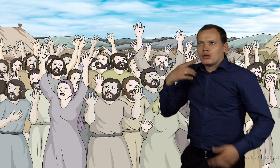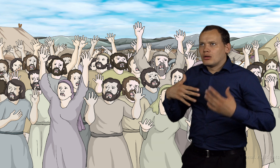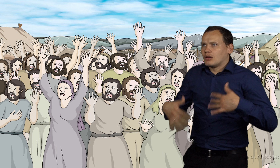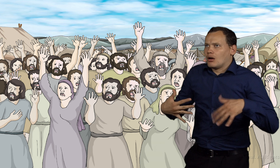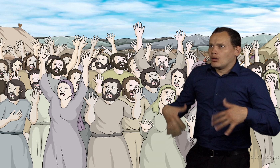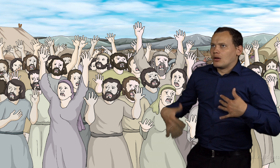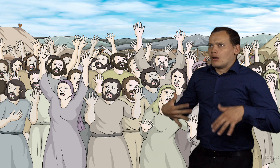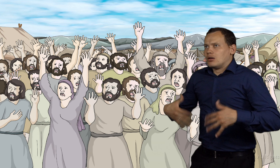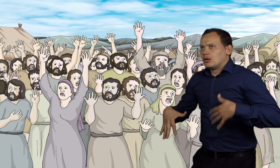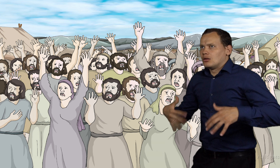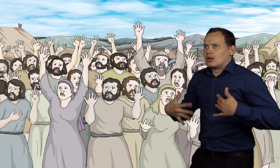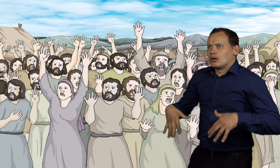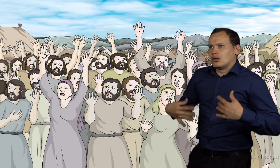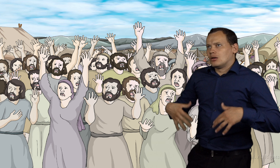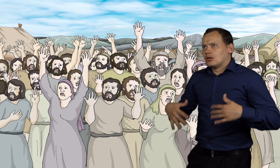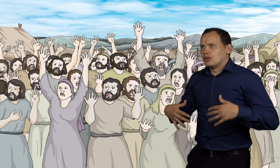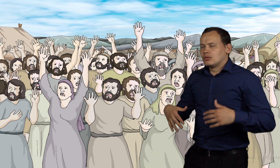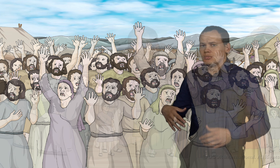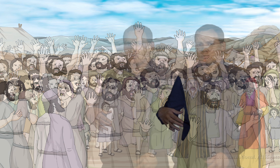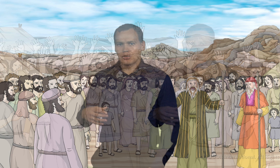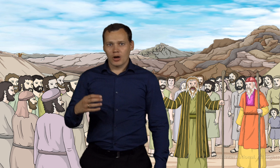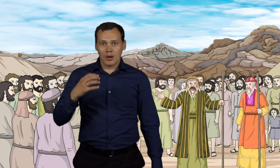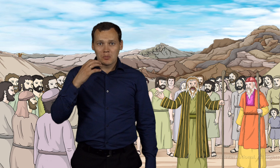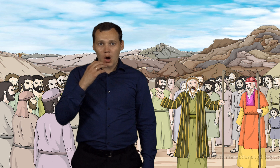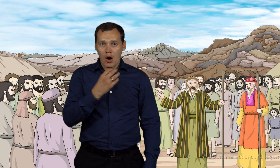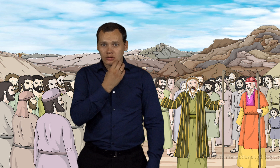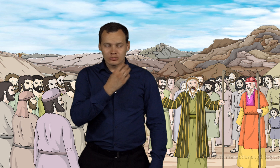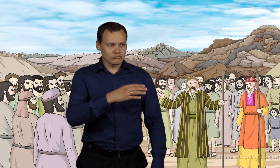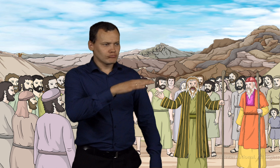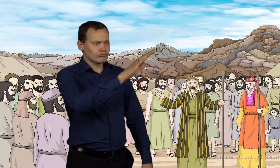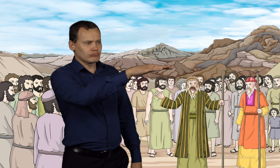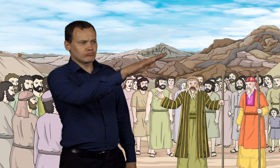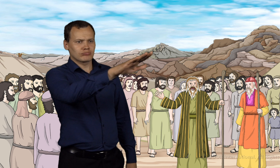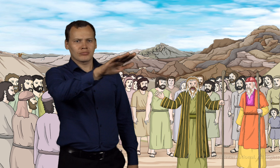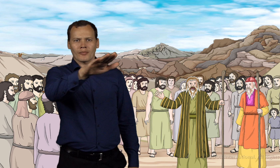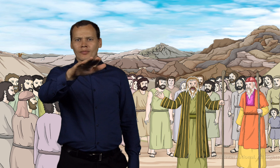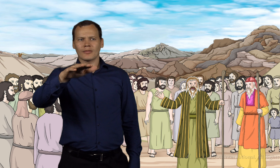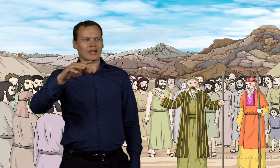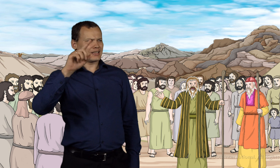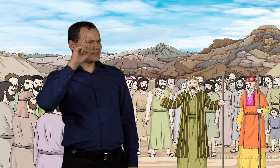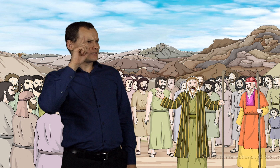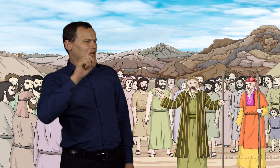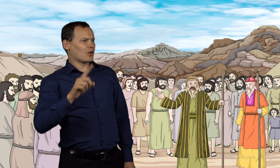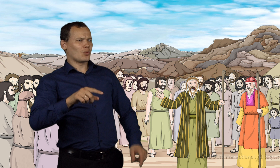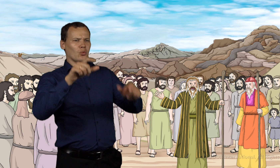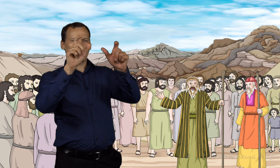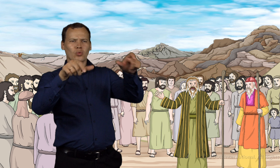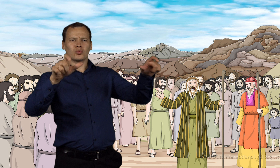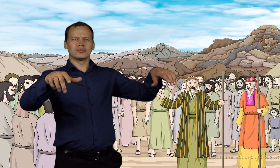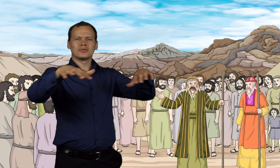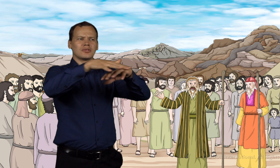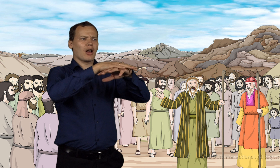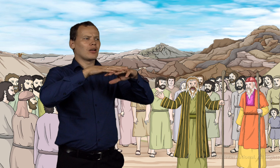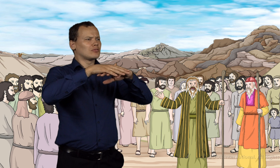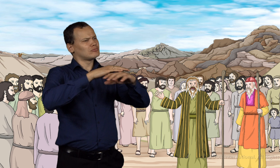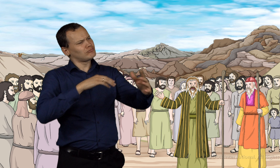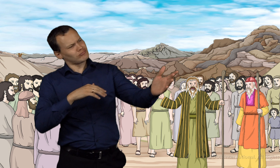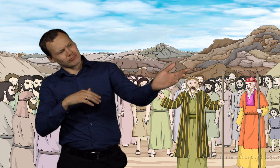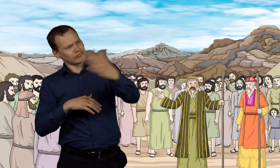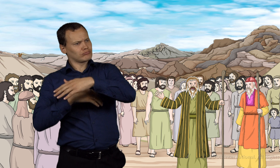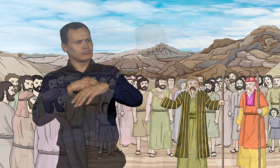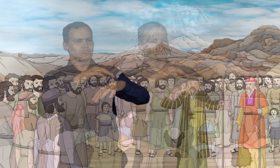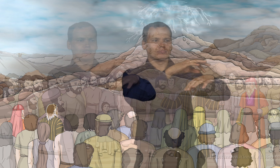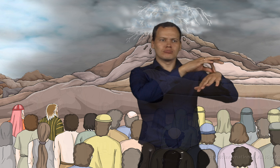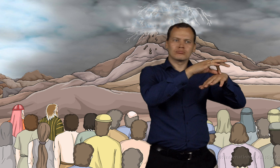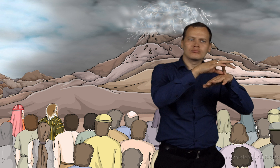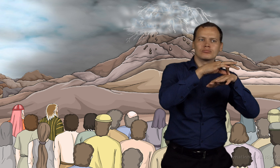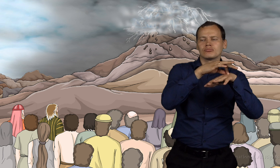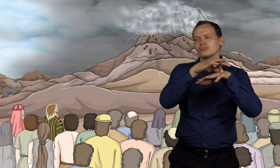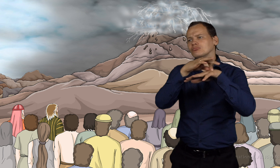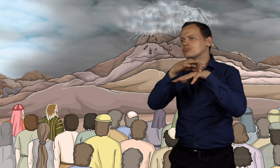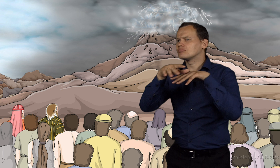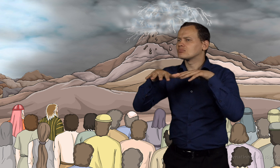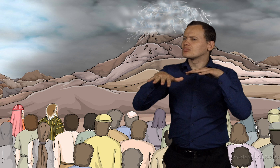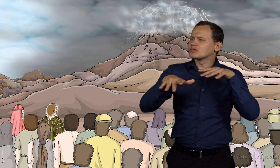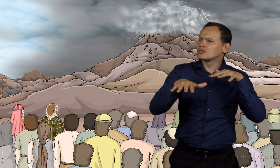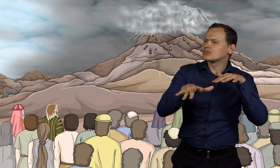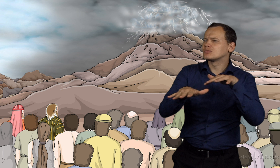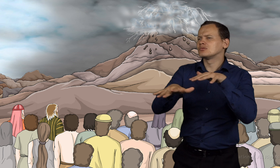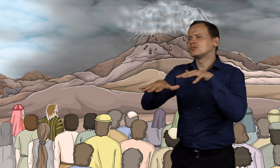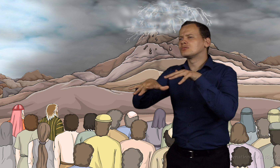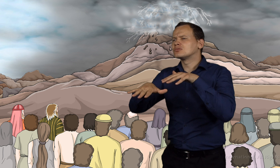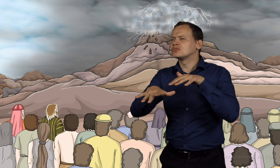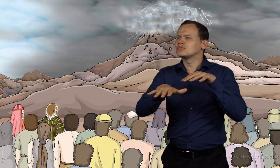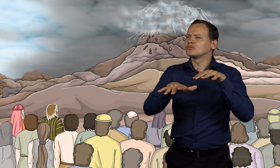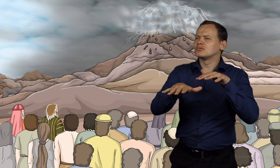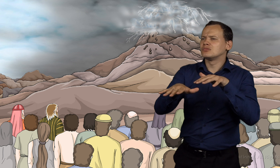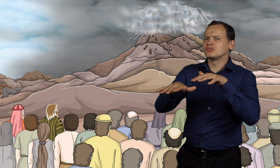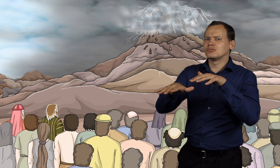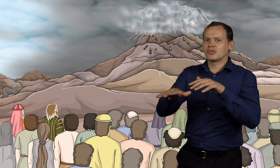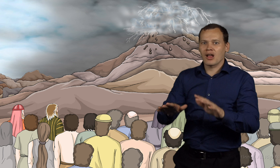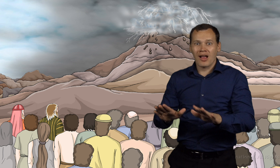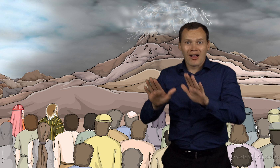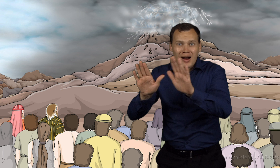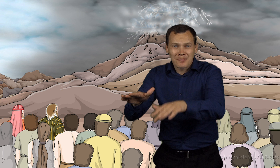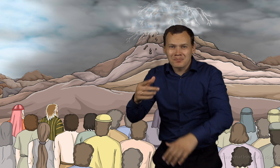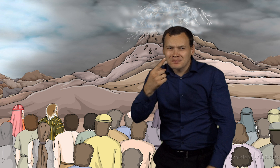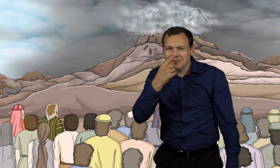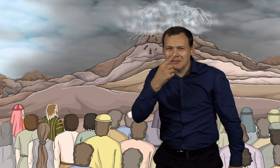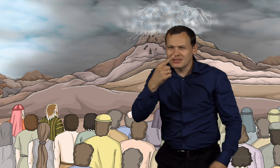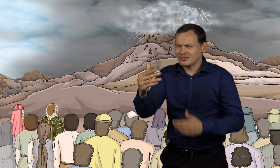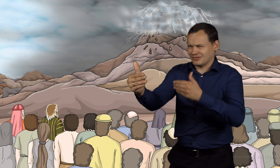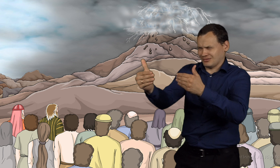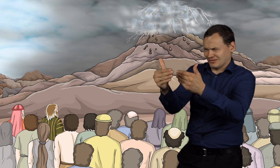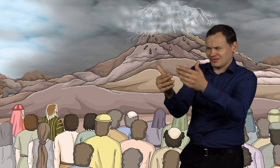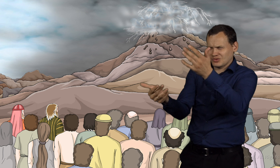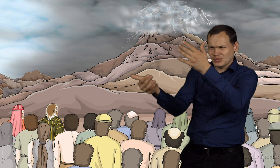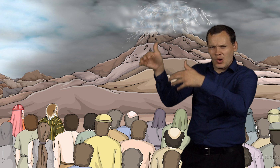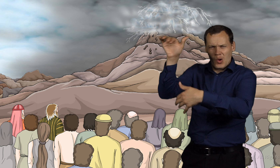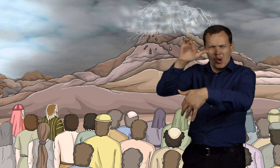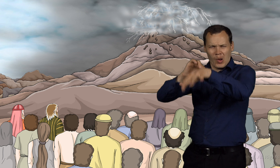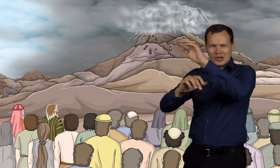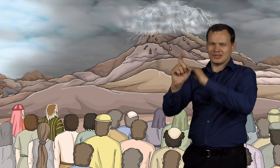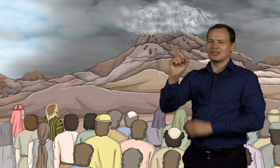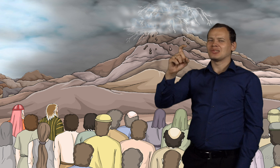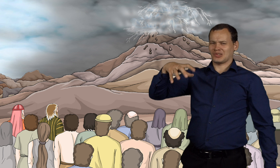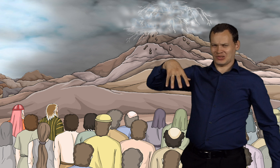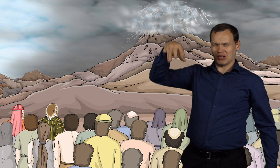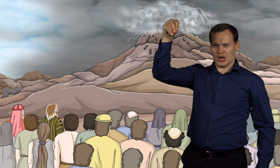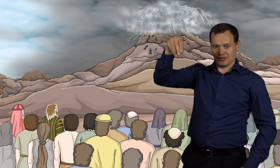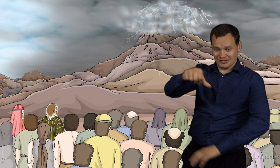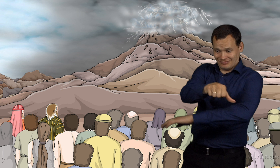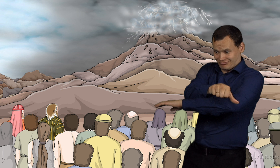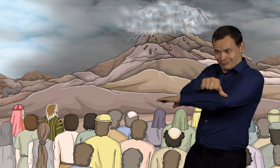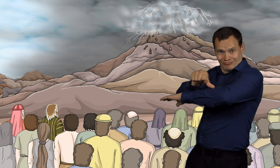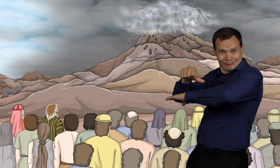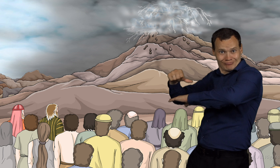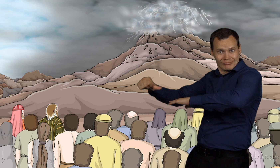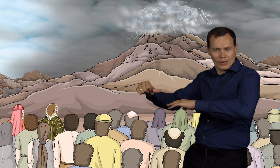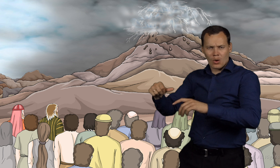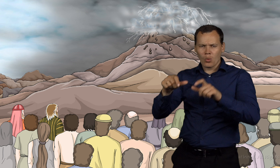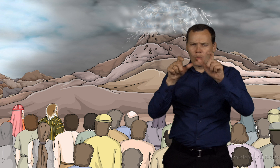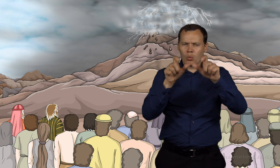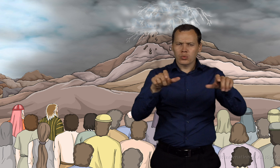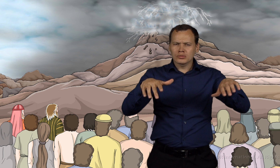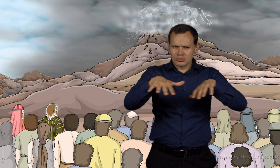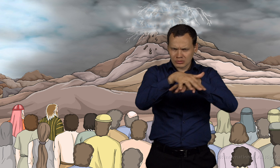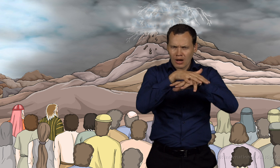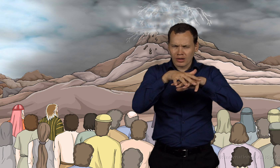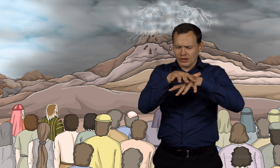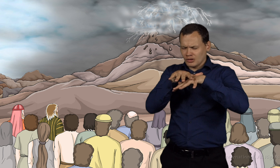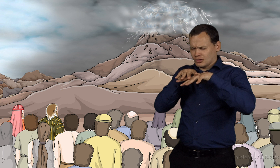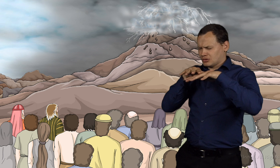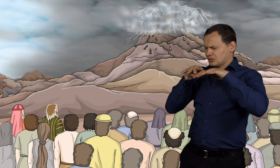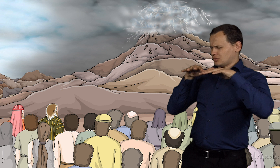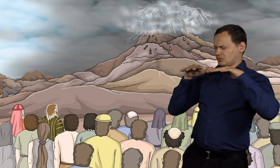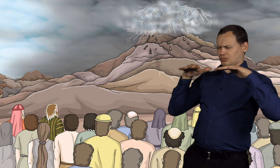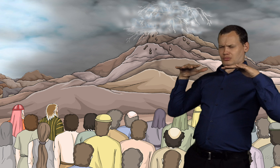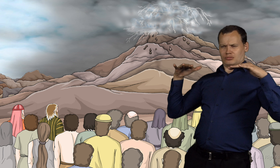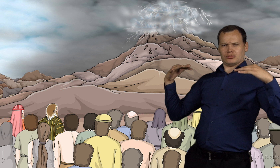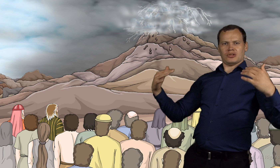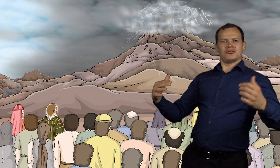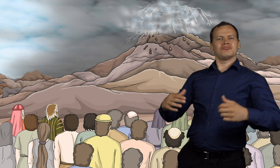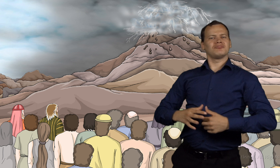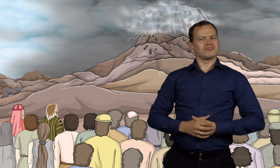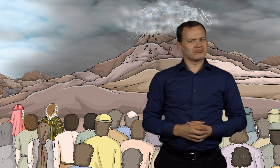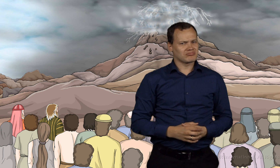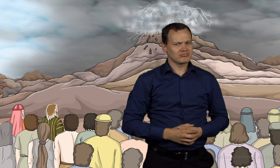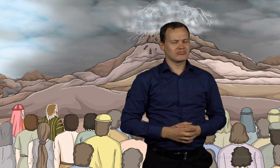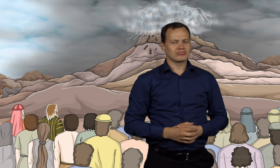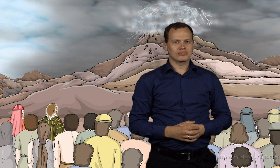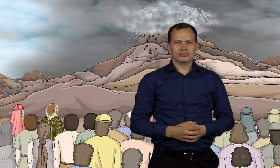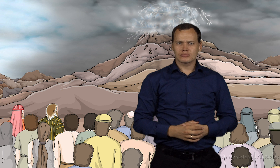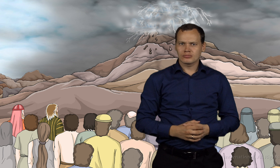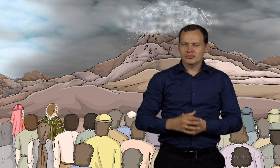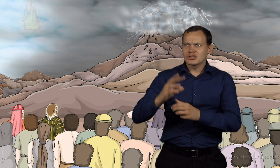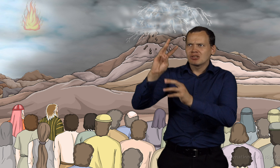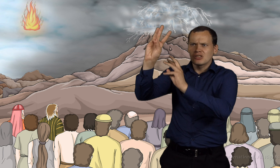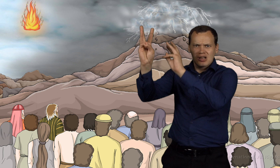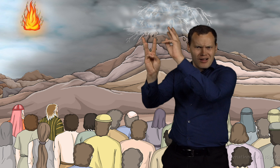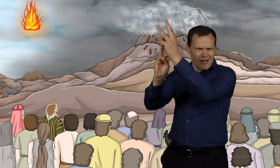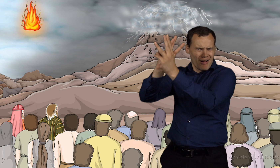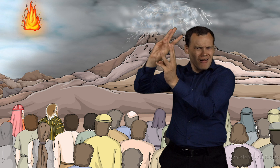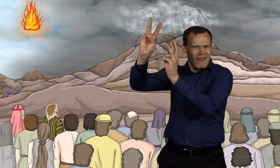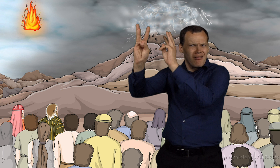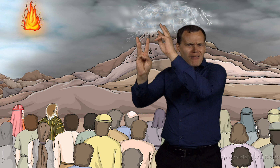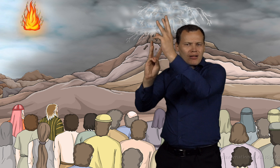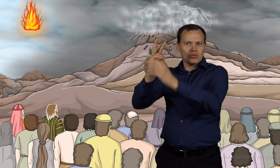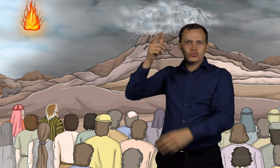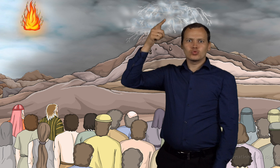Then Moses brought the people out of the camp to meet with God, and they stood at the foot of the mountain.